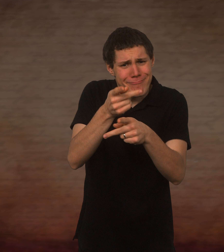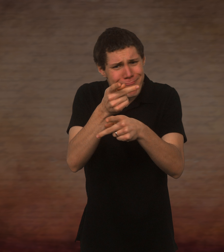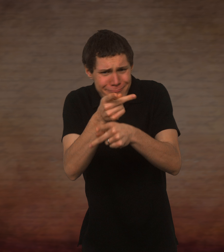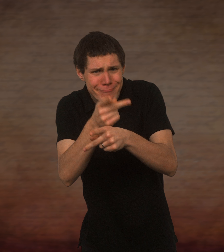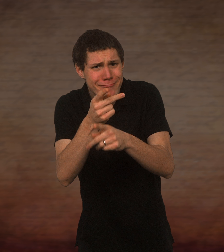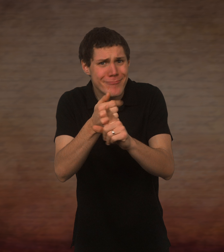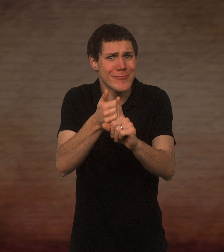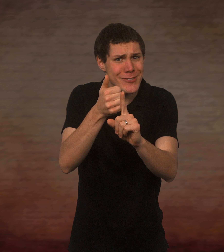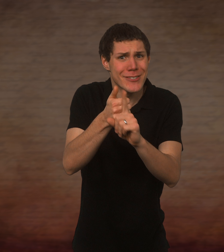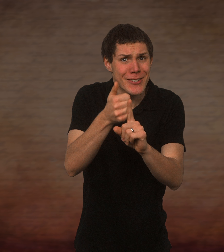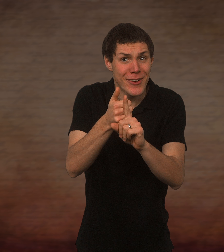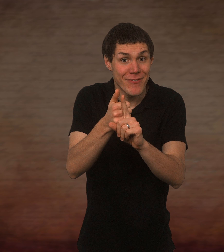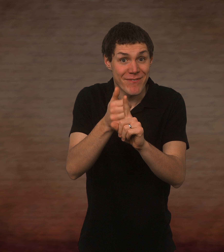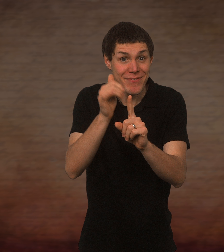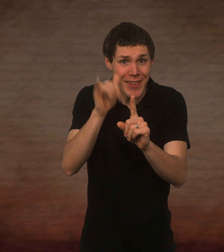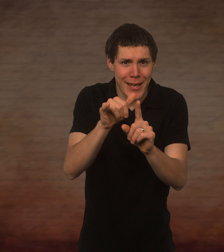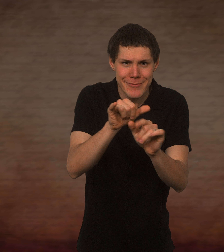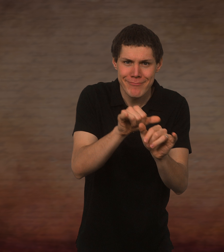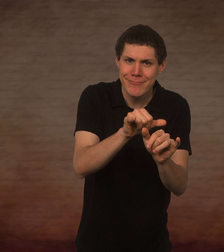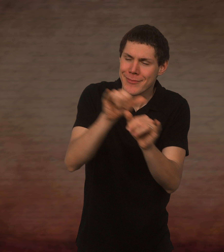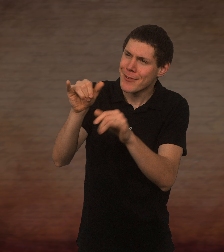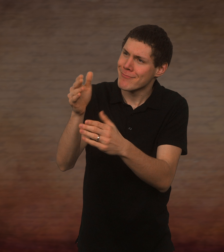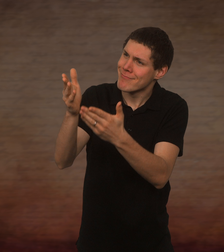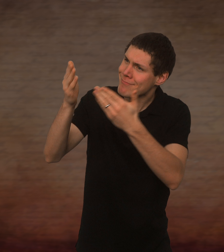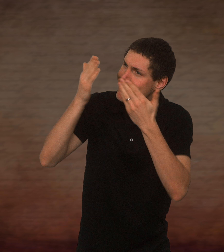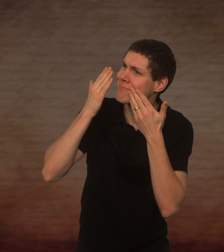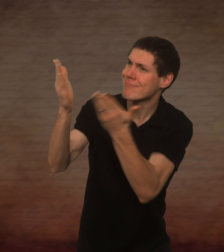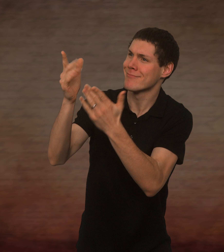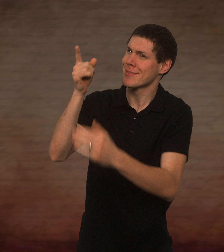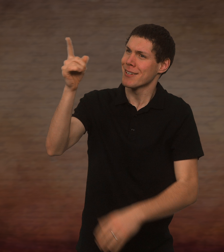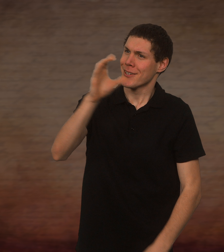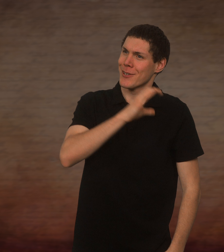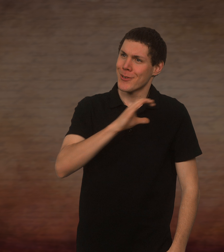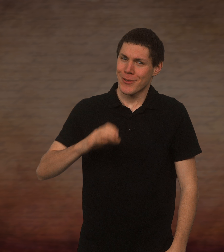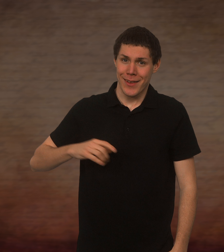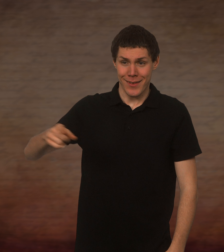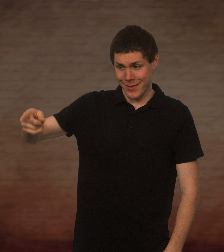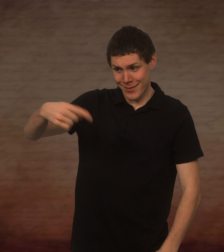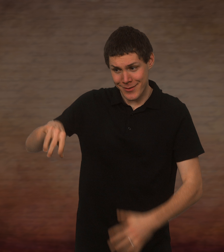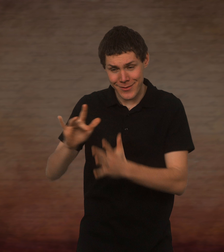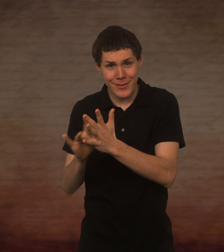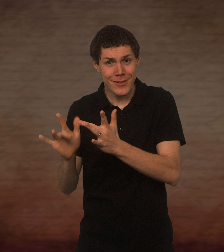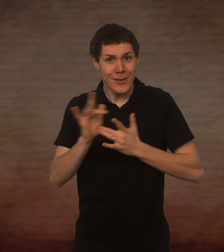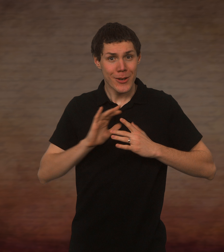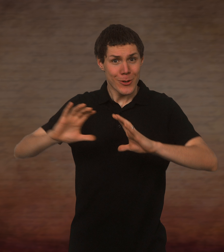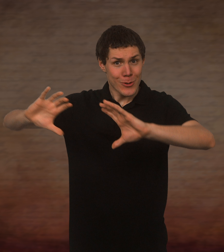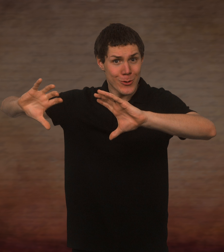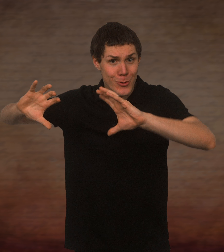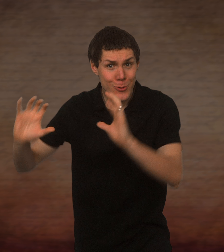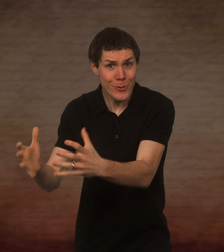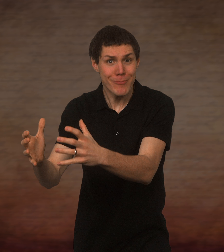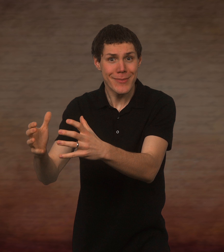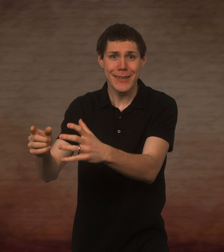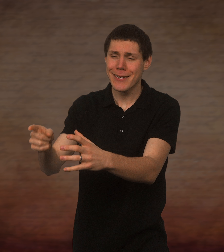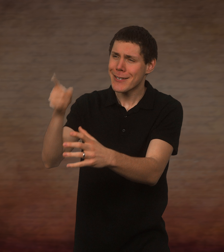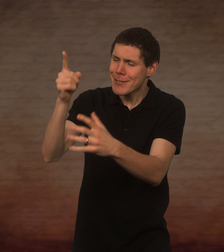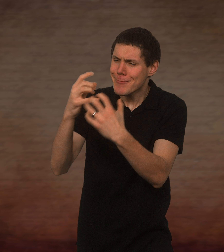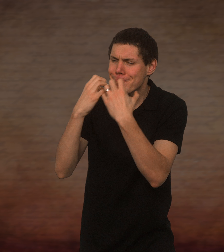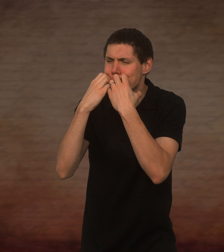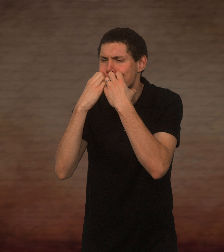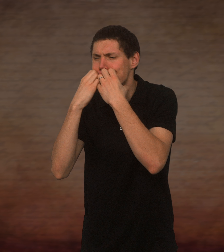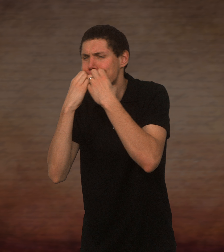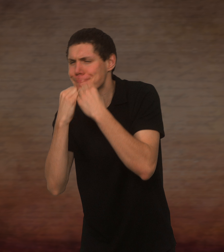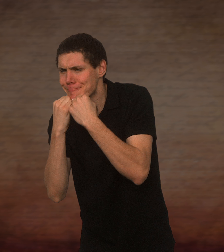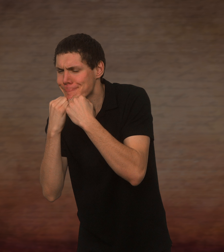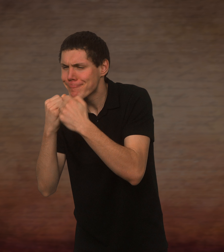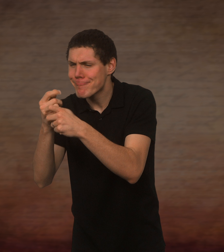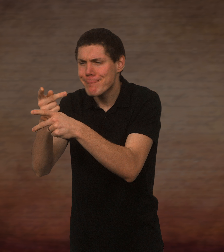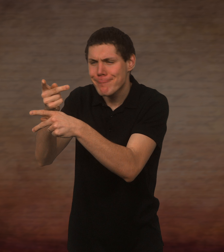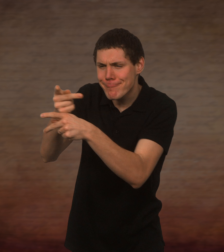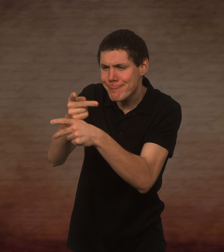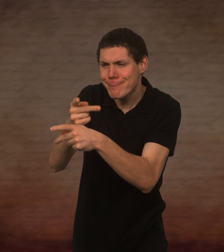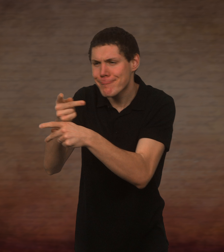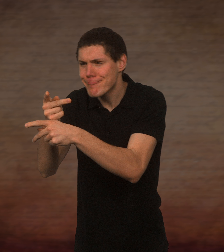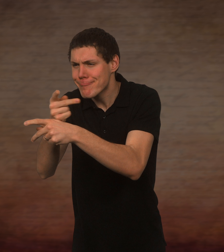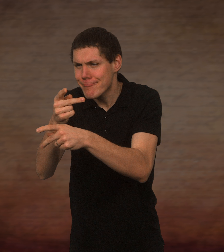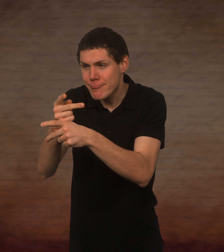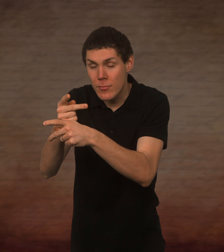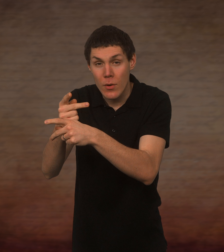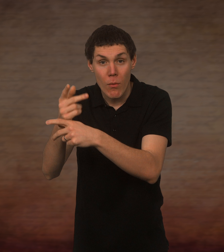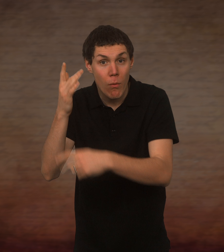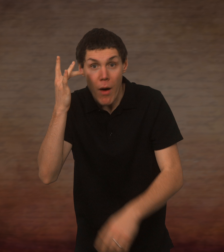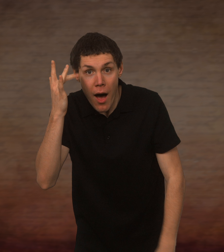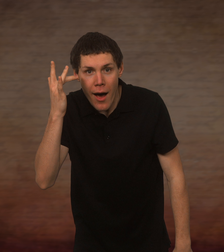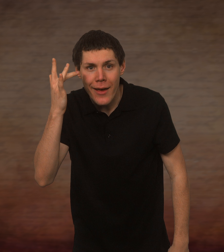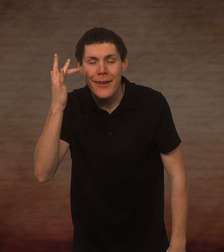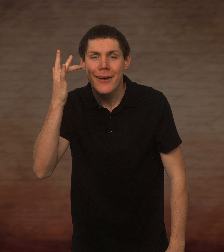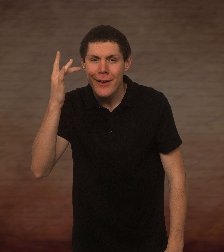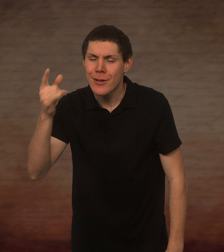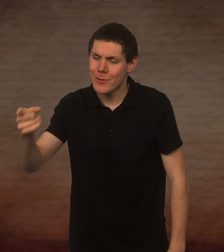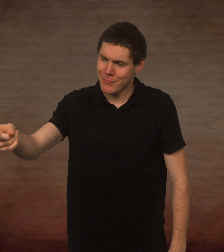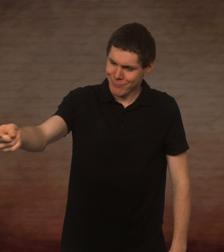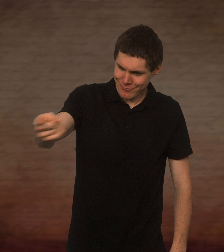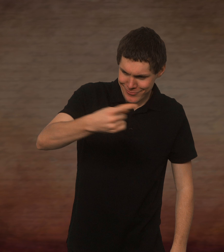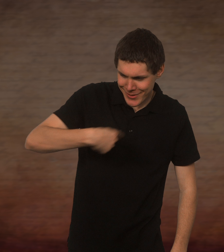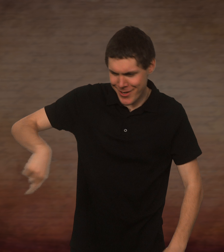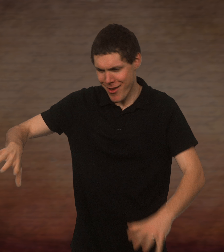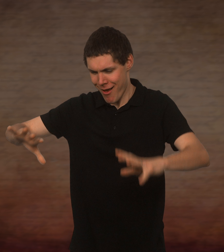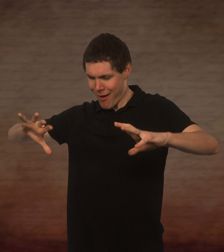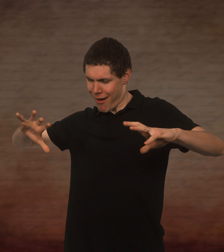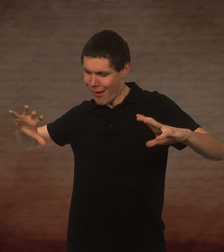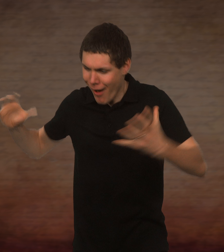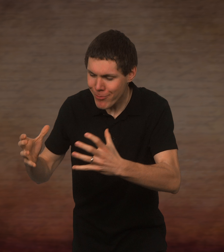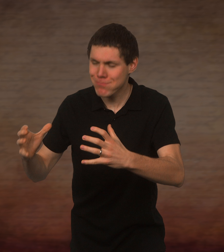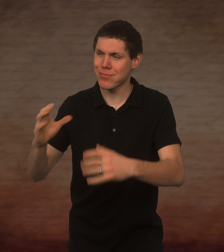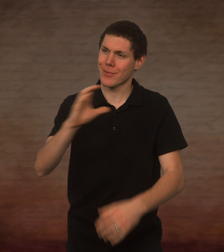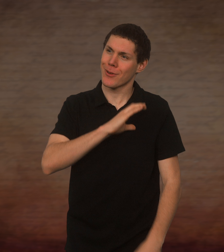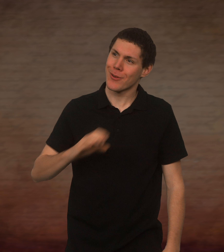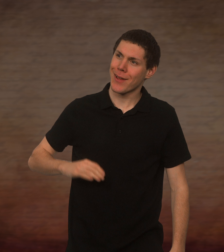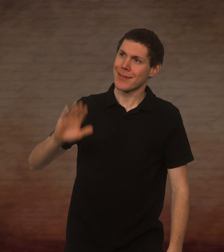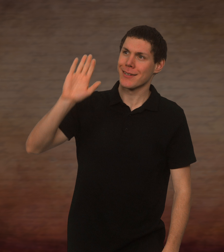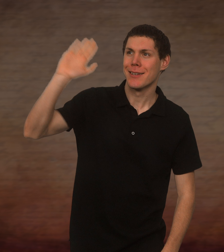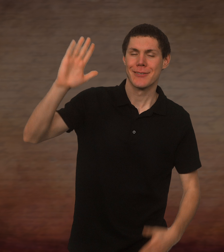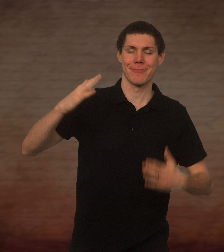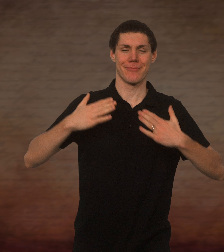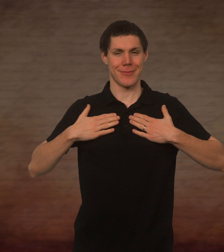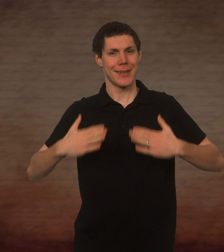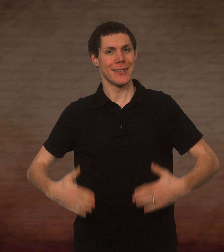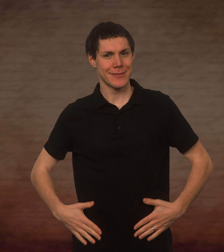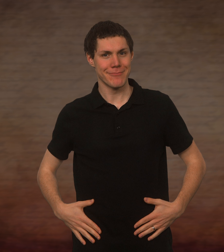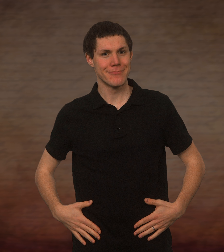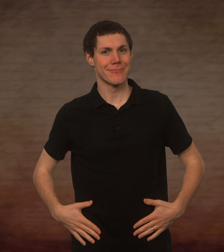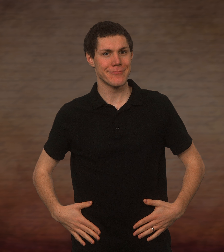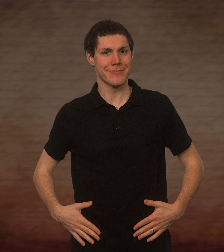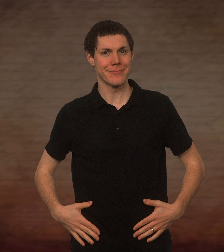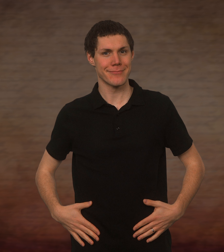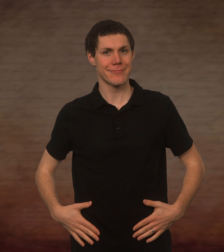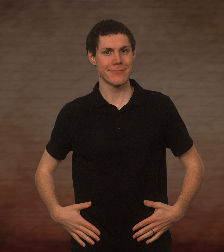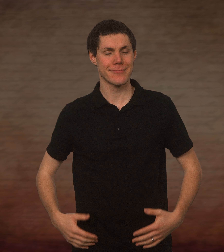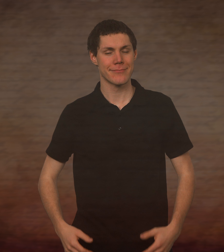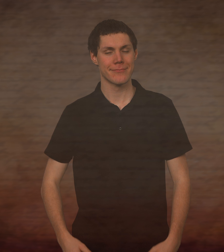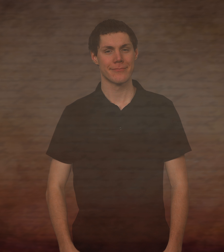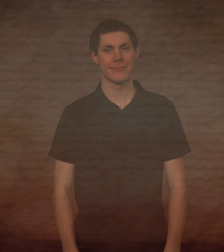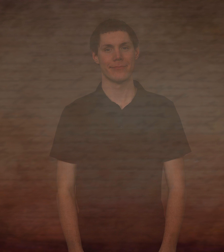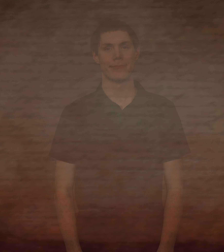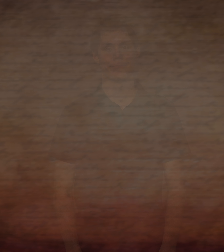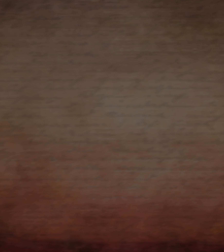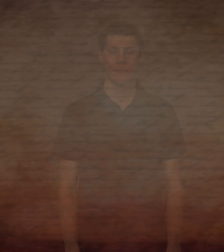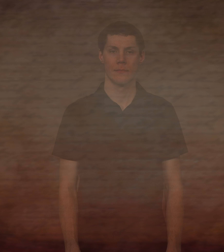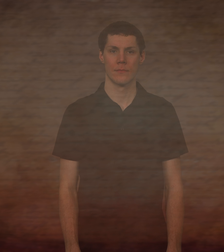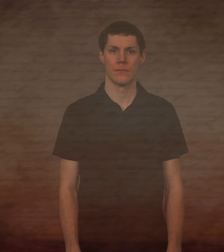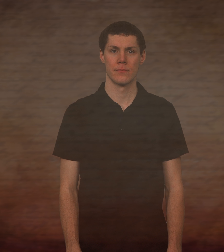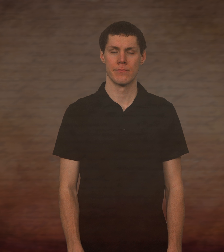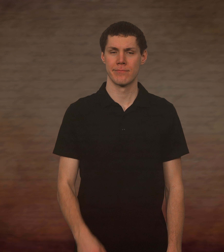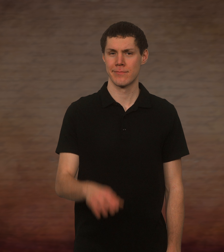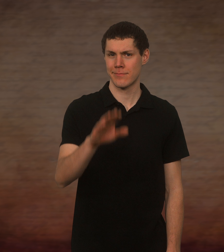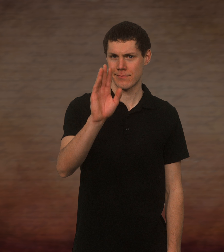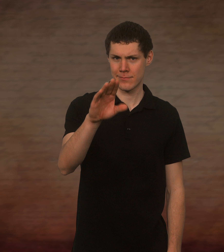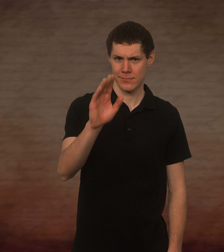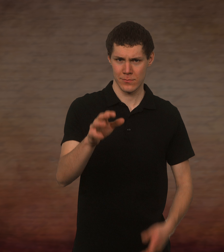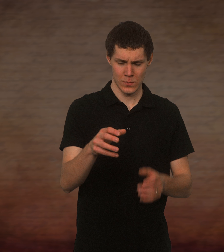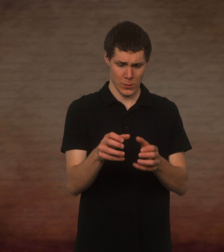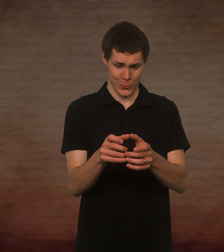For we are members of His body.